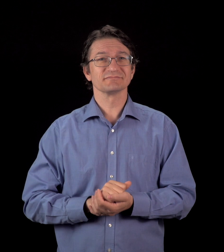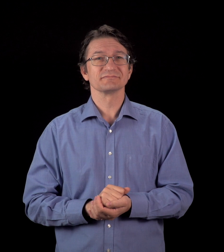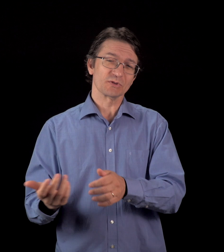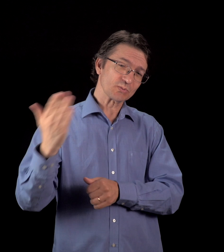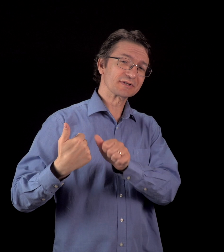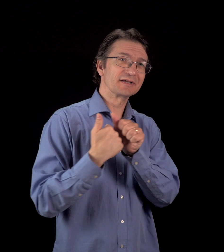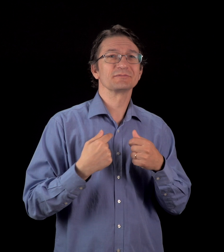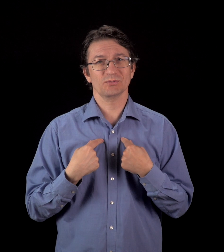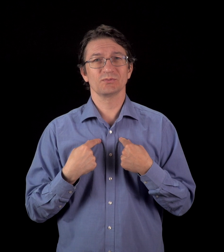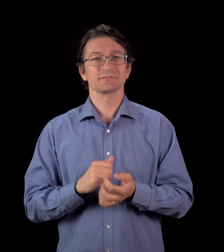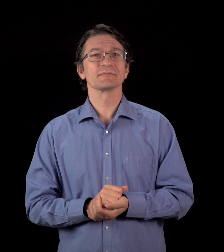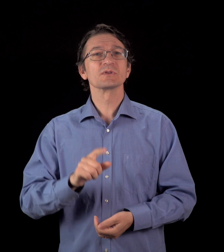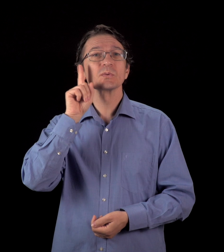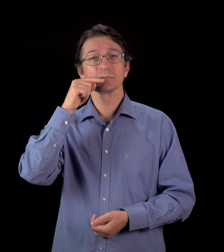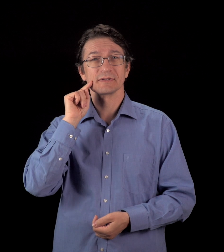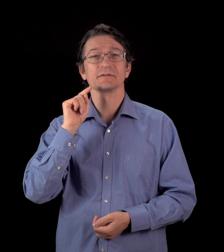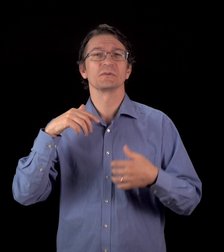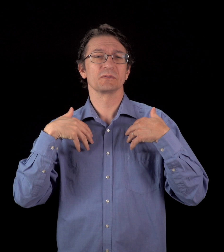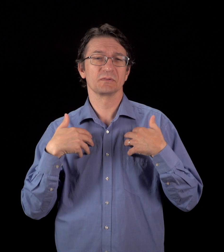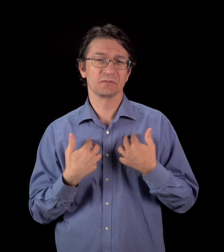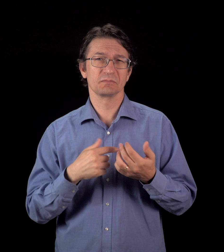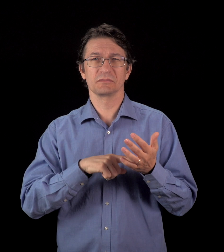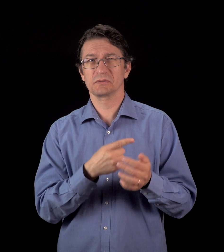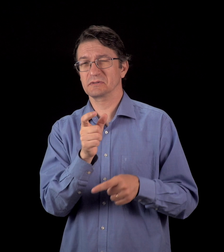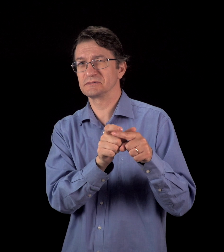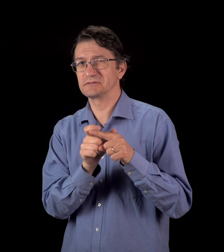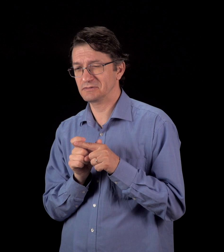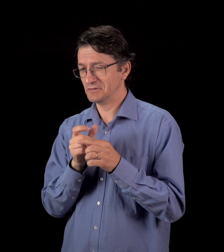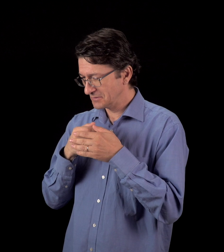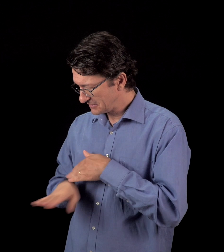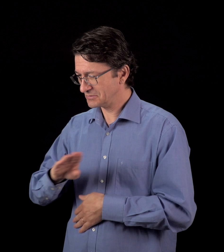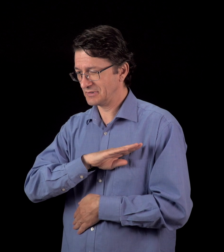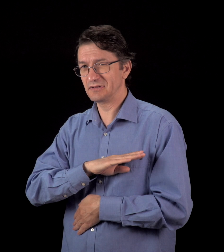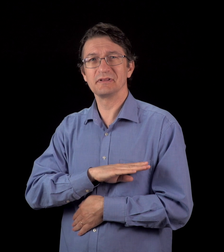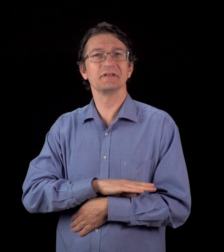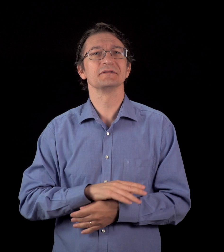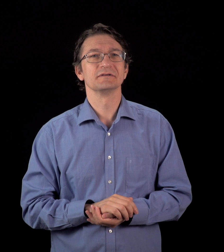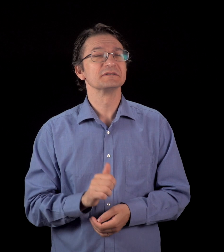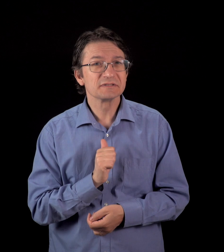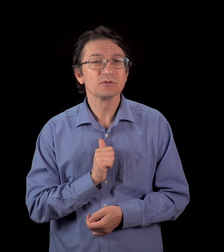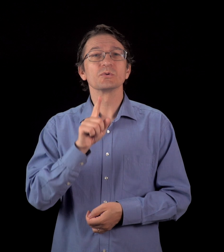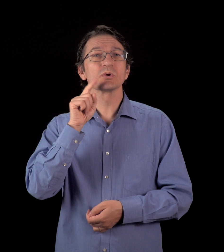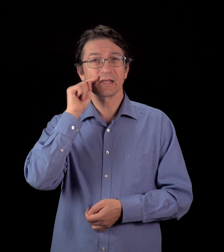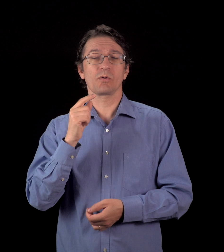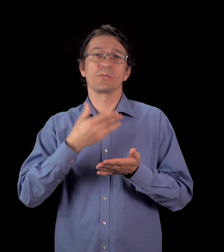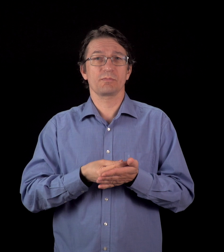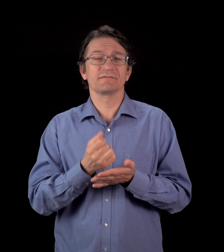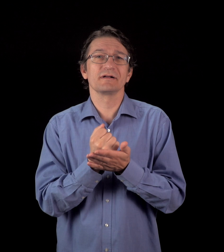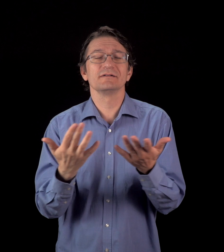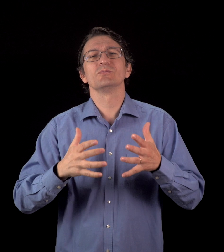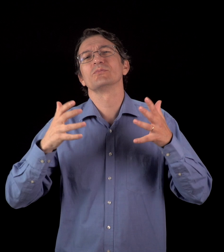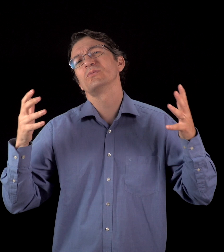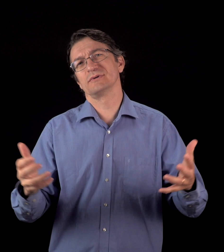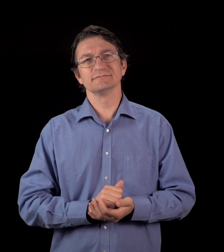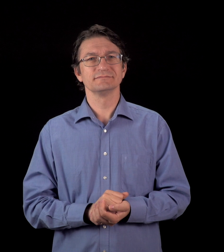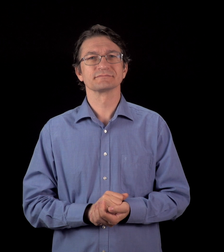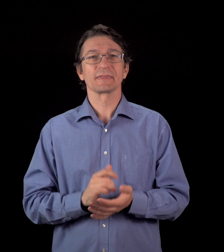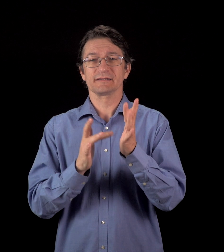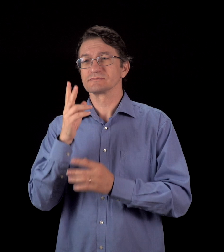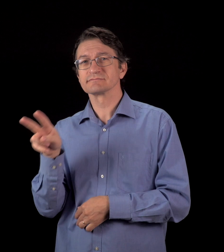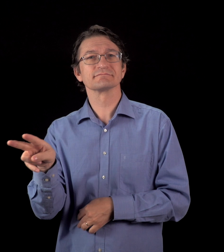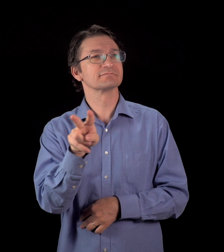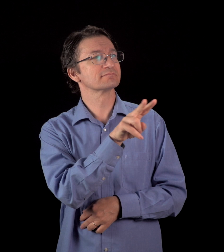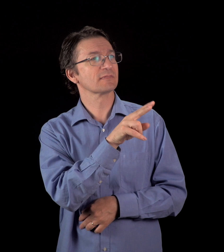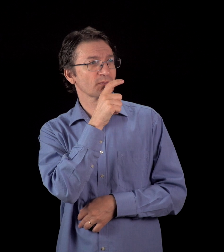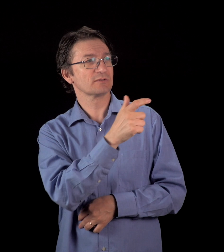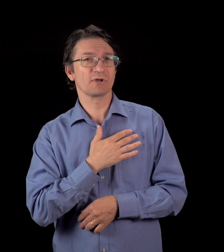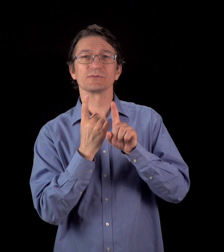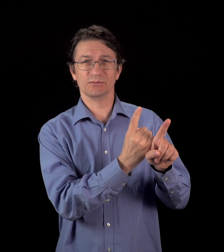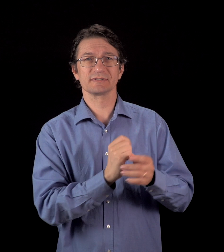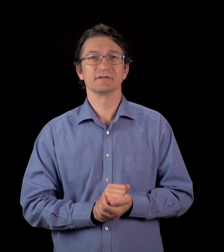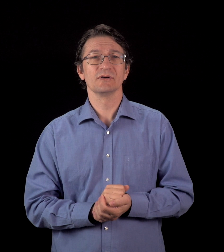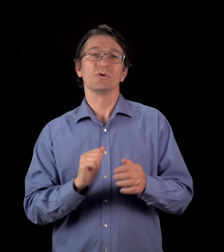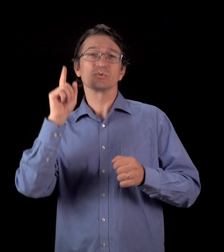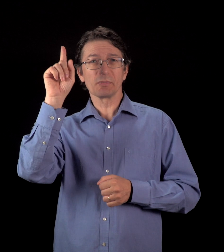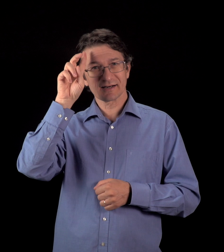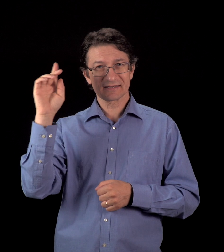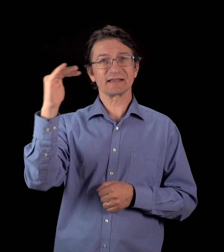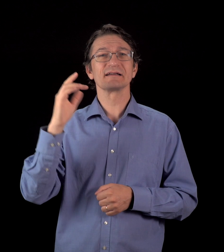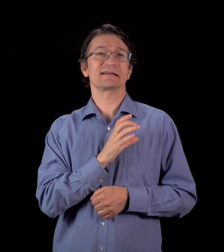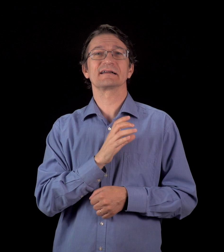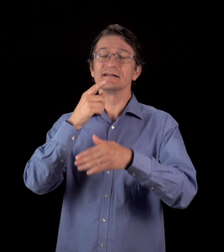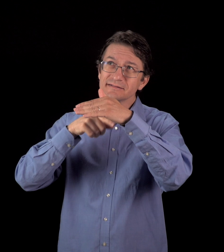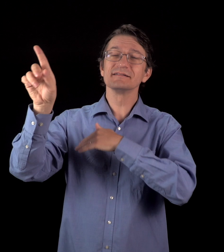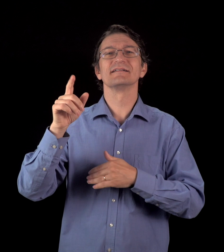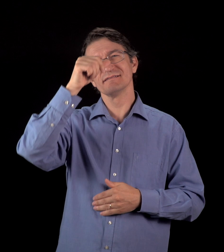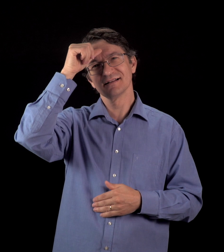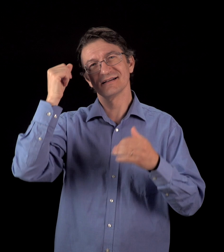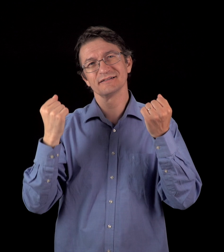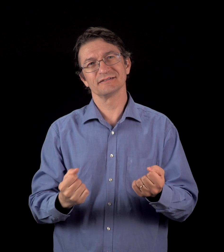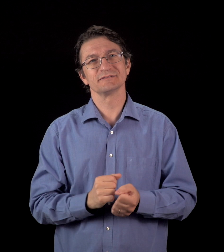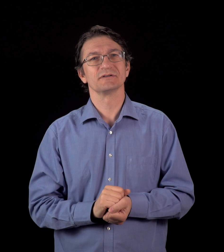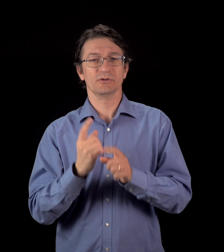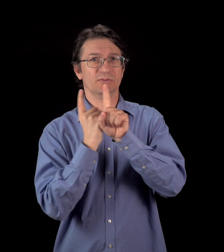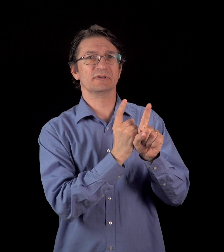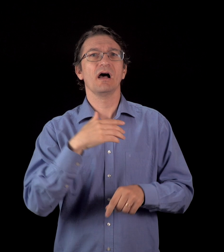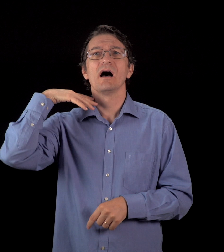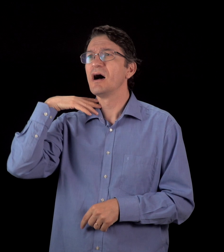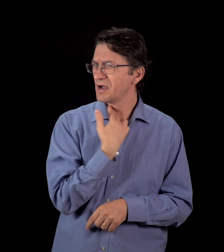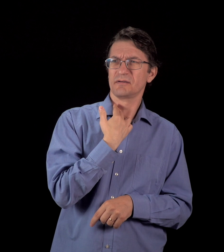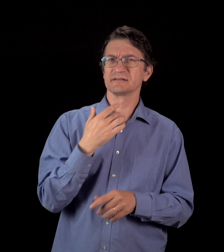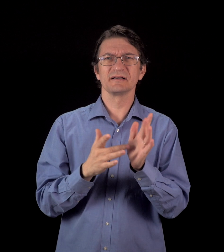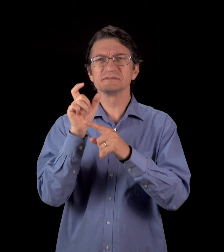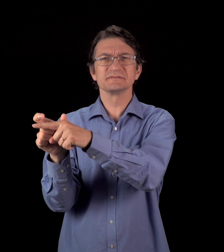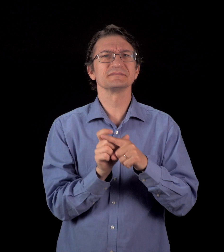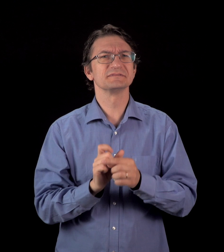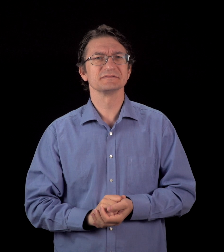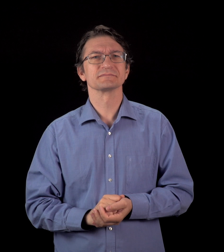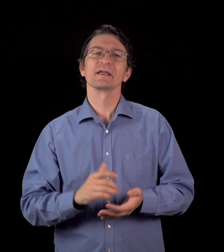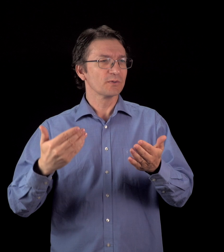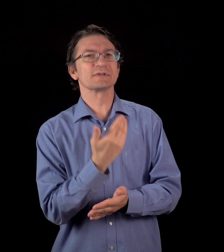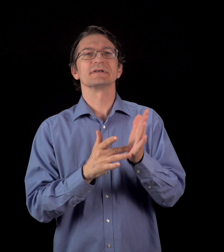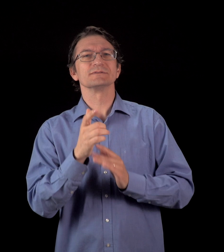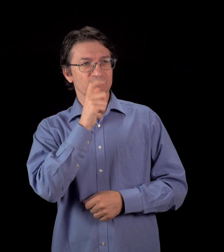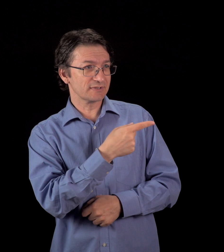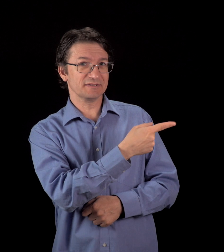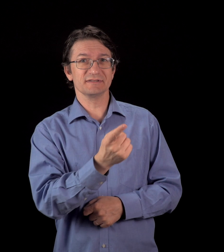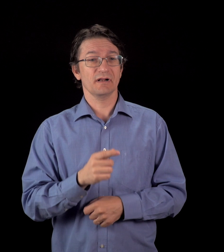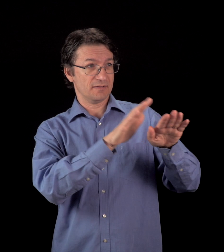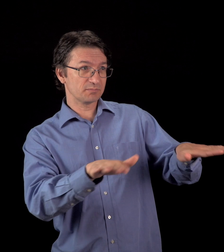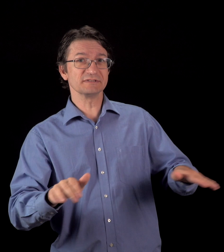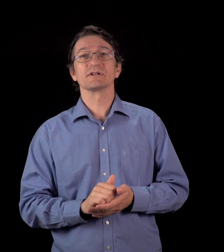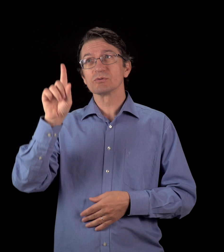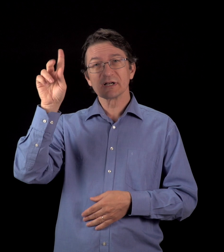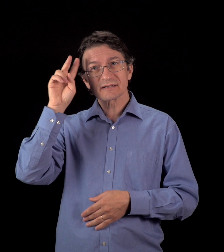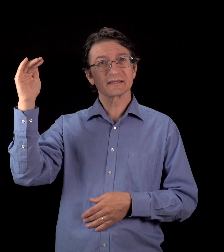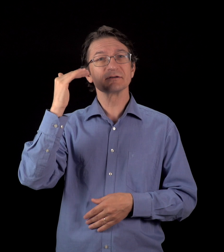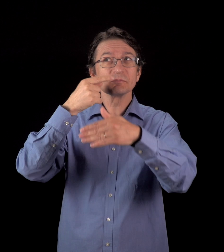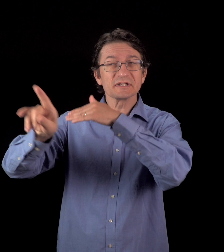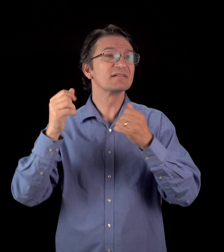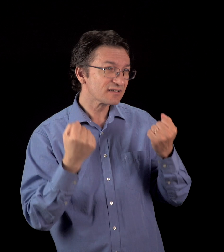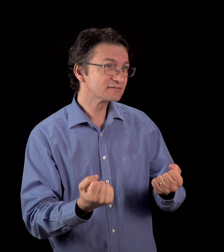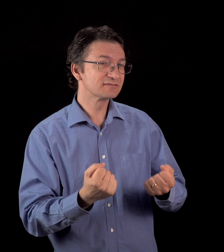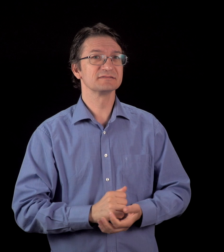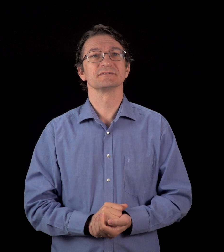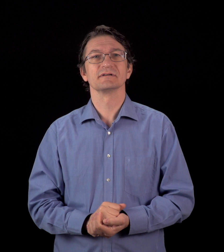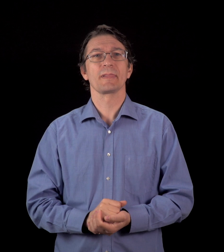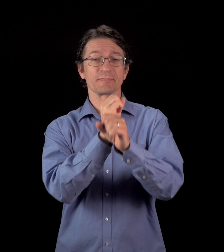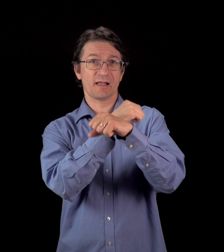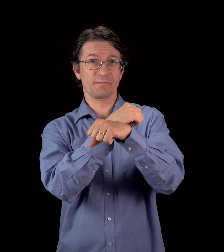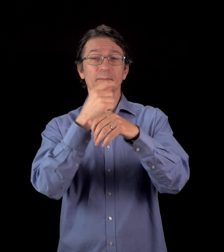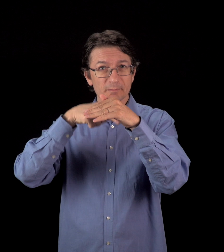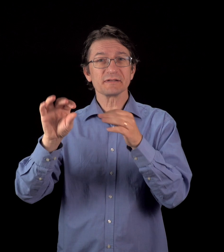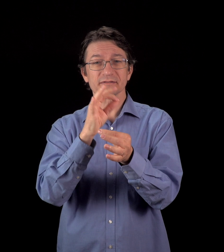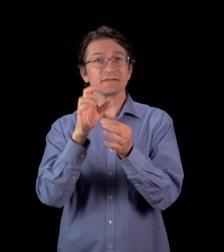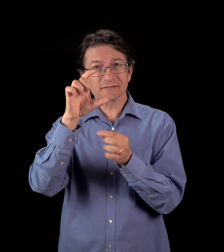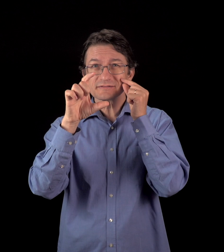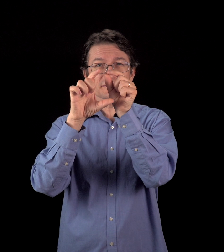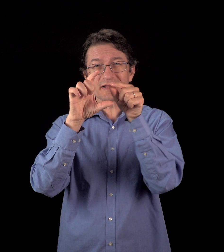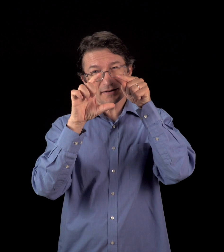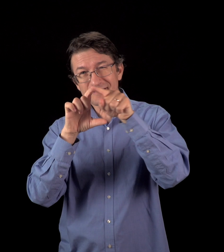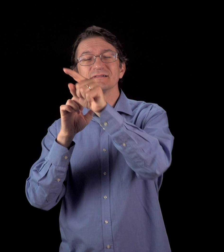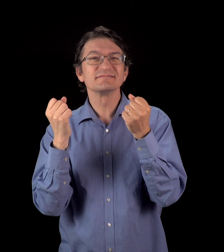Then Jesus looked around and said to His disciples, “How hard it is for the rich to enter the kingdom of God!” And the disciples were amazed at His words. But Jesus said to them again, “Children, how hard it is to enter the kingdom of God!